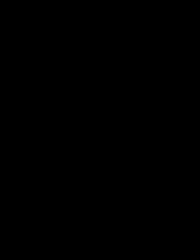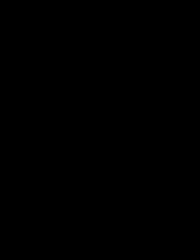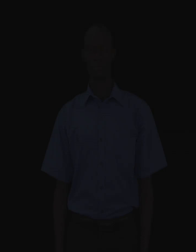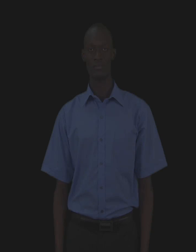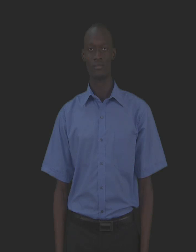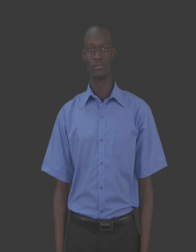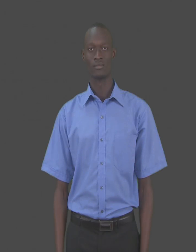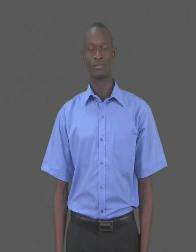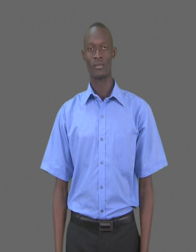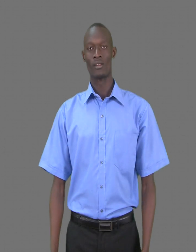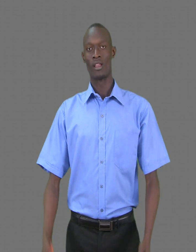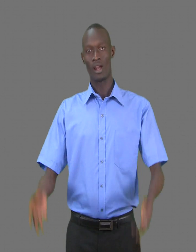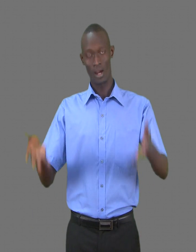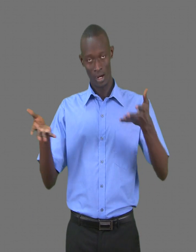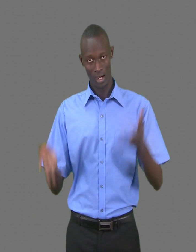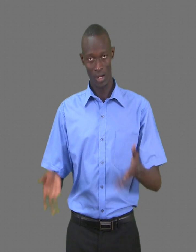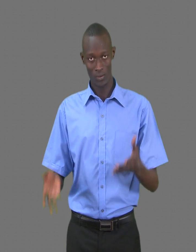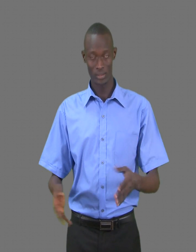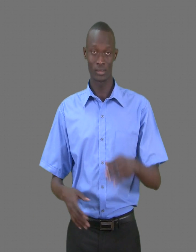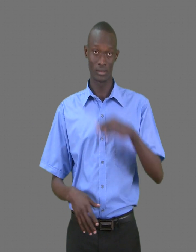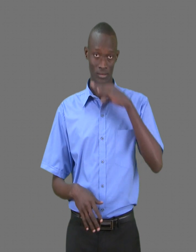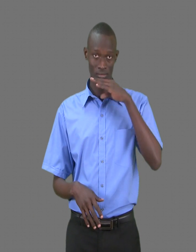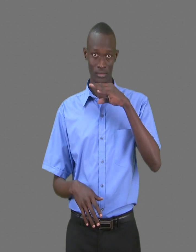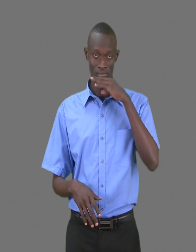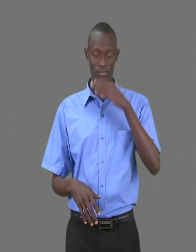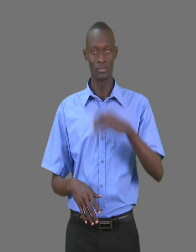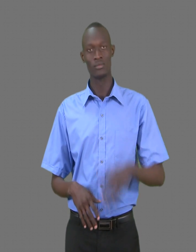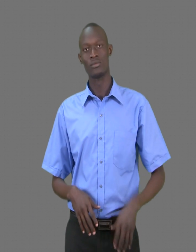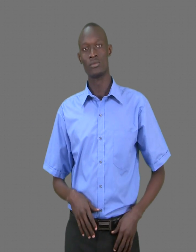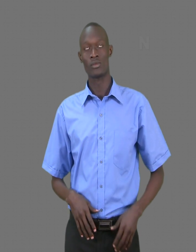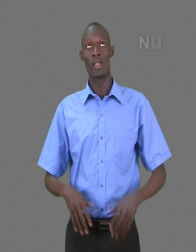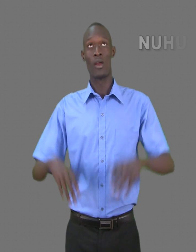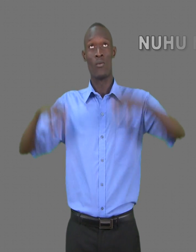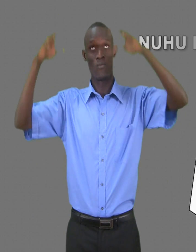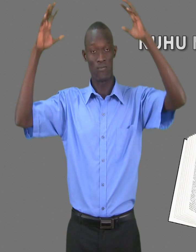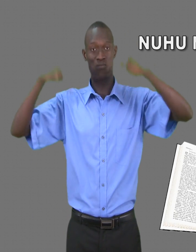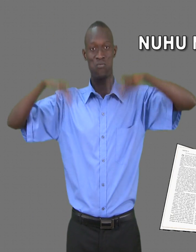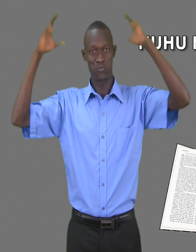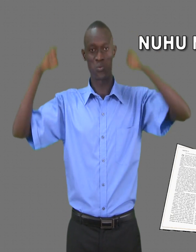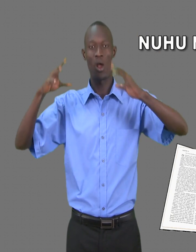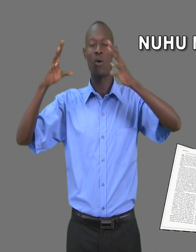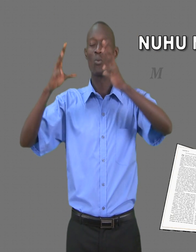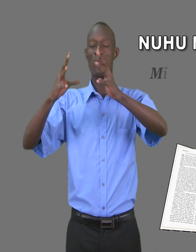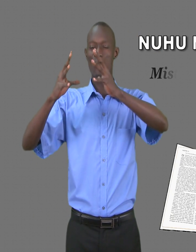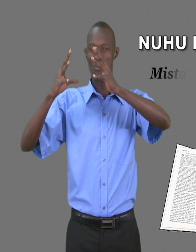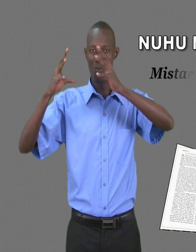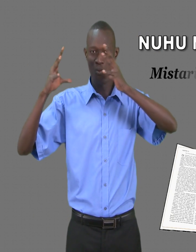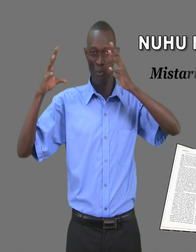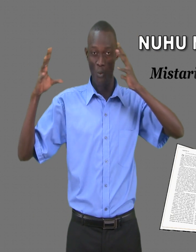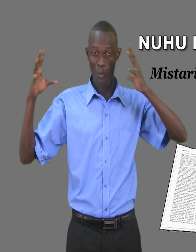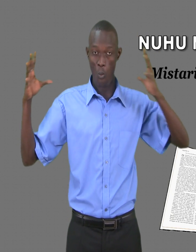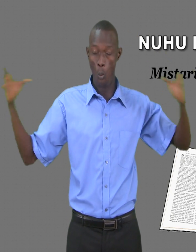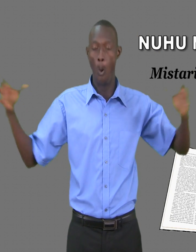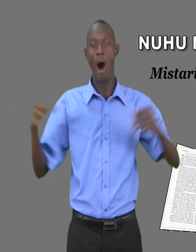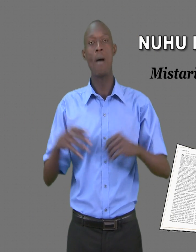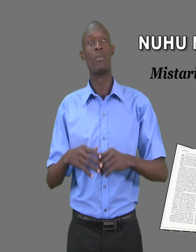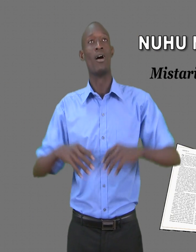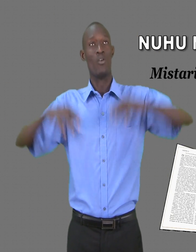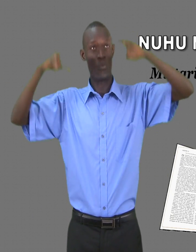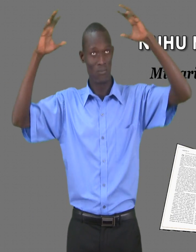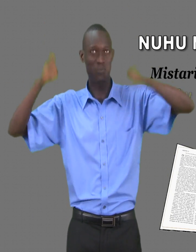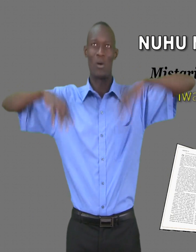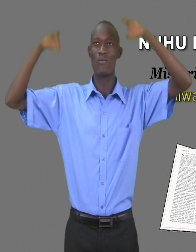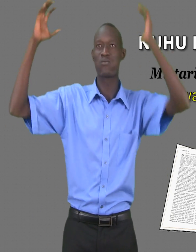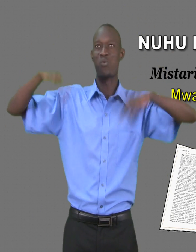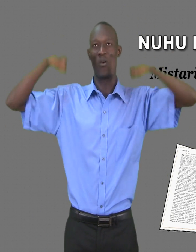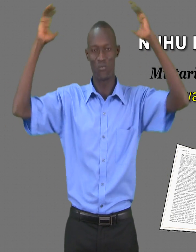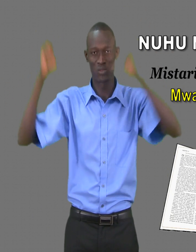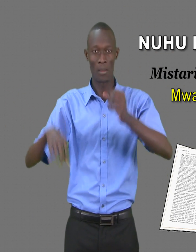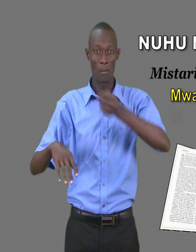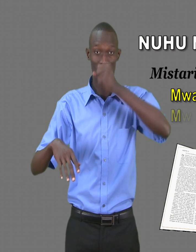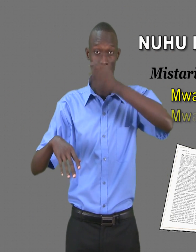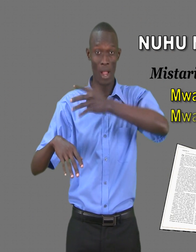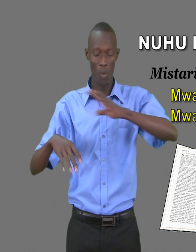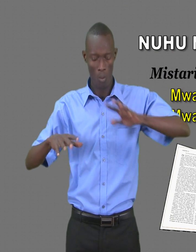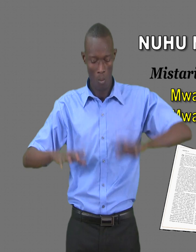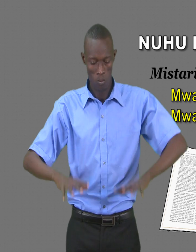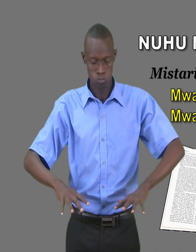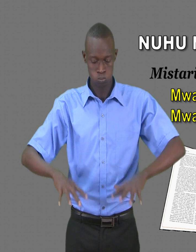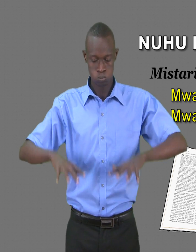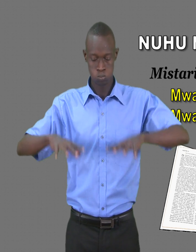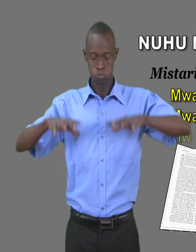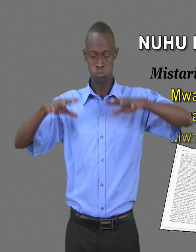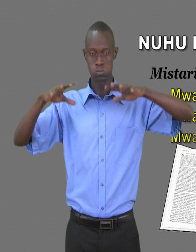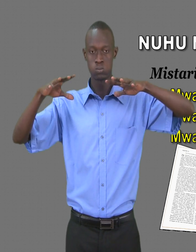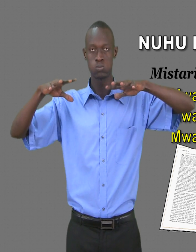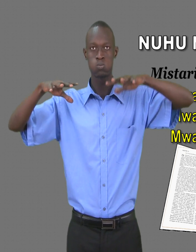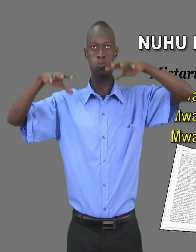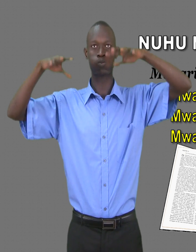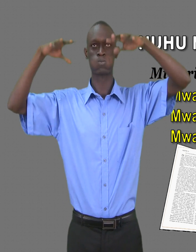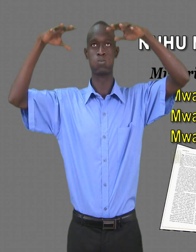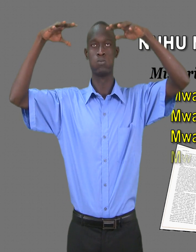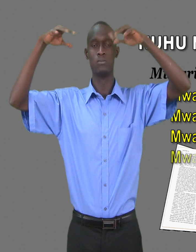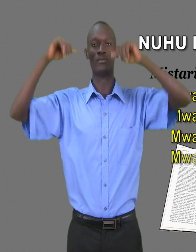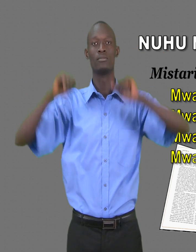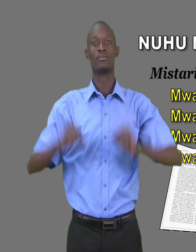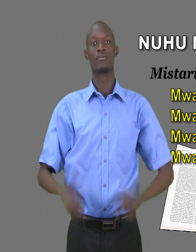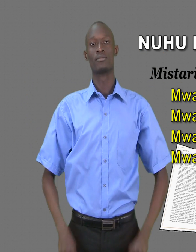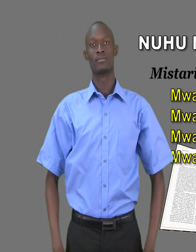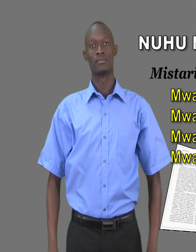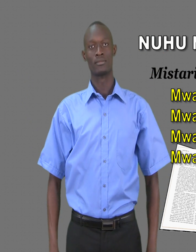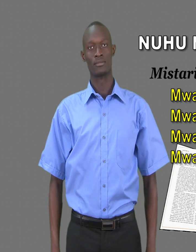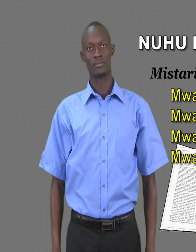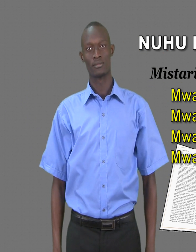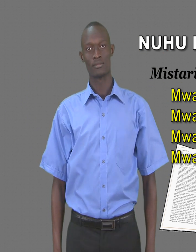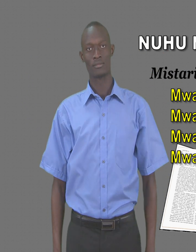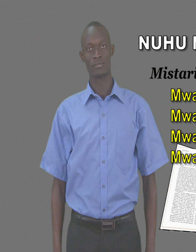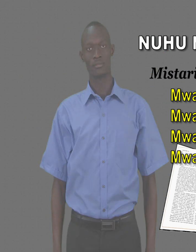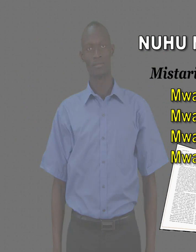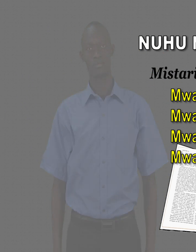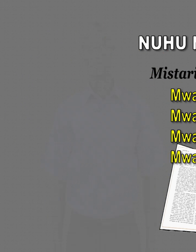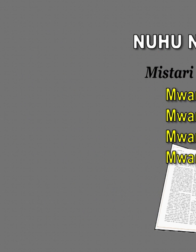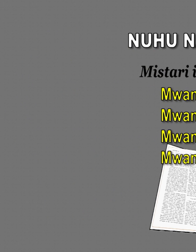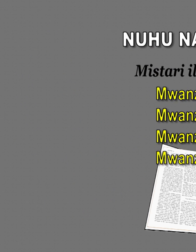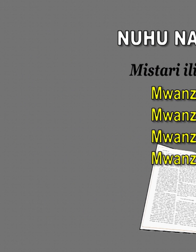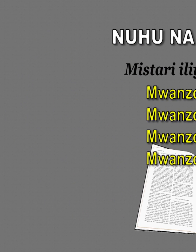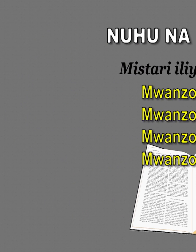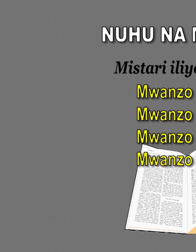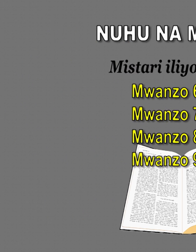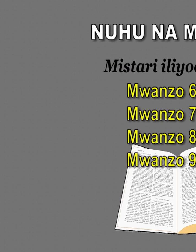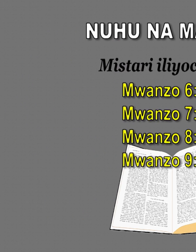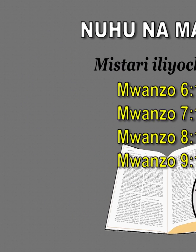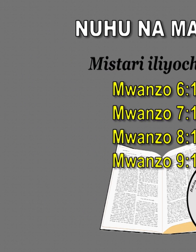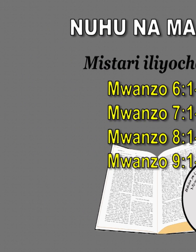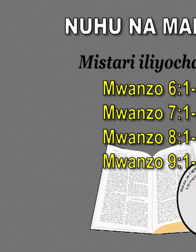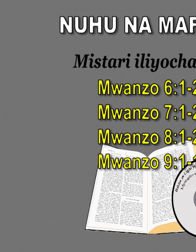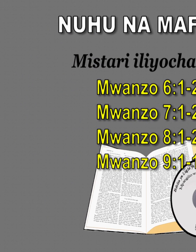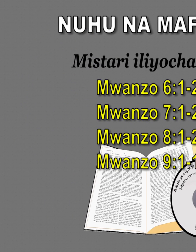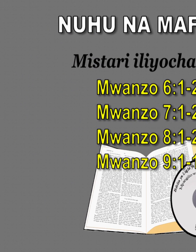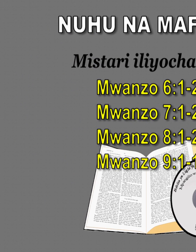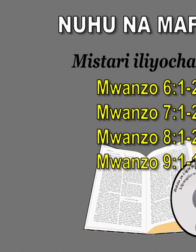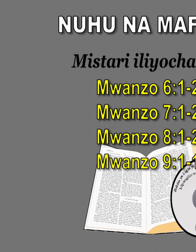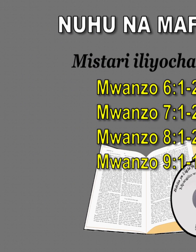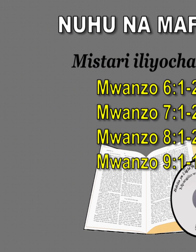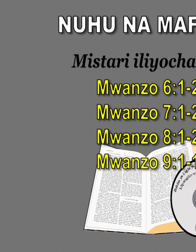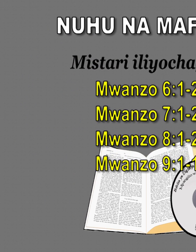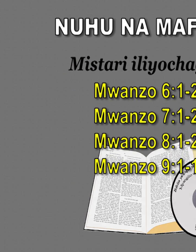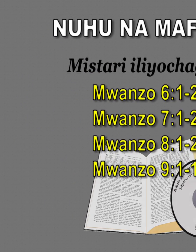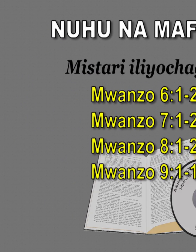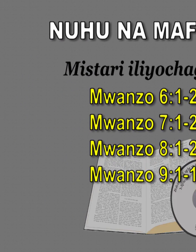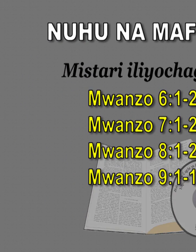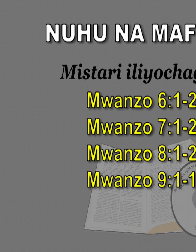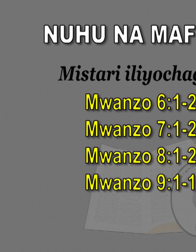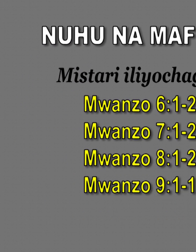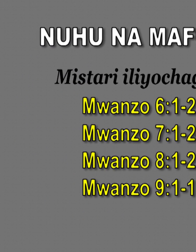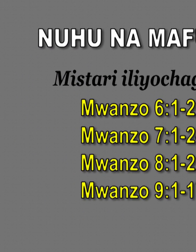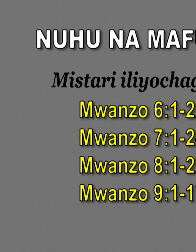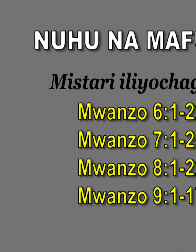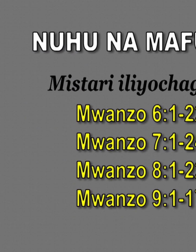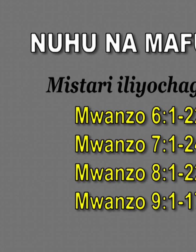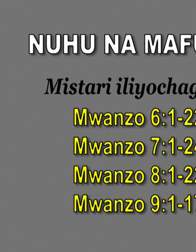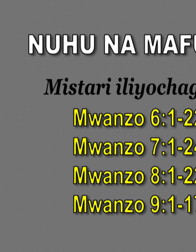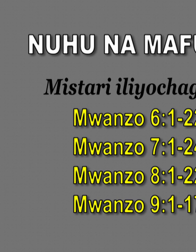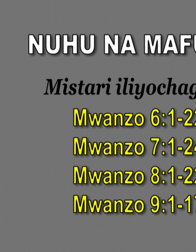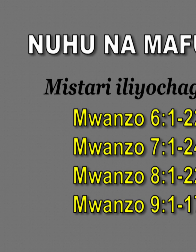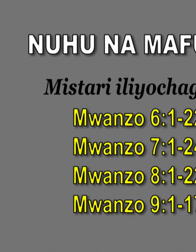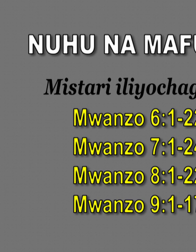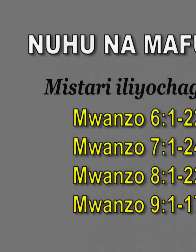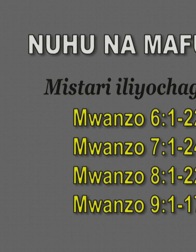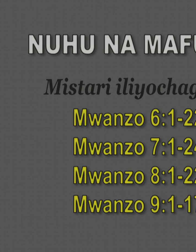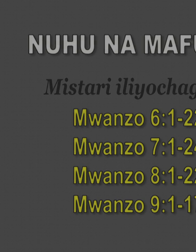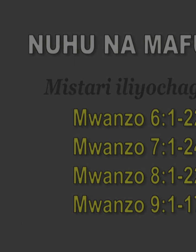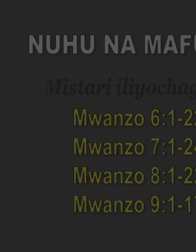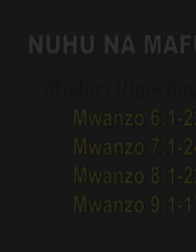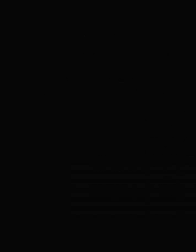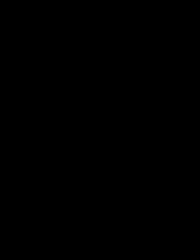Noah and the flood